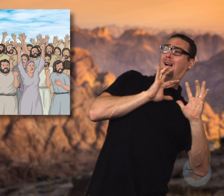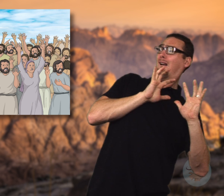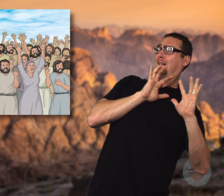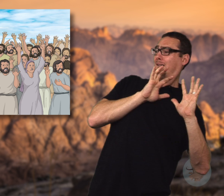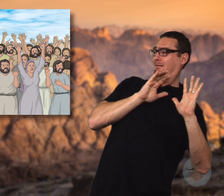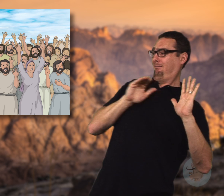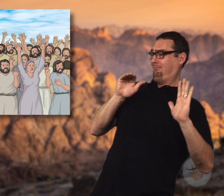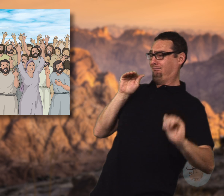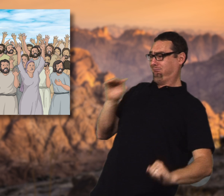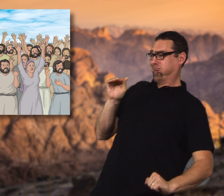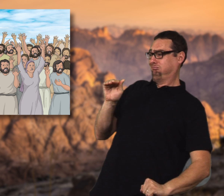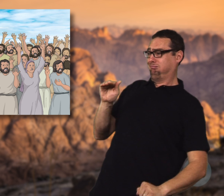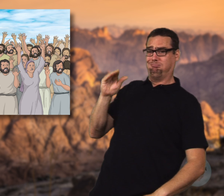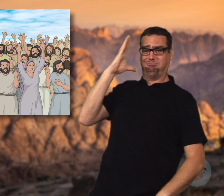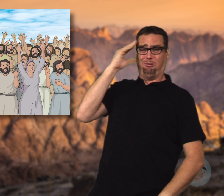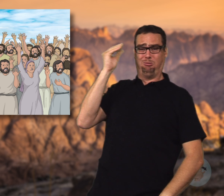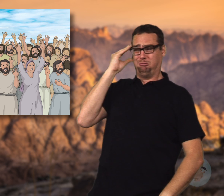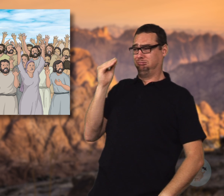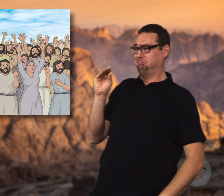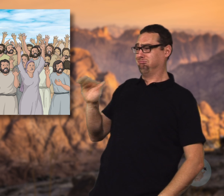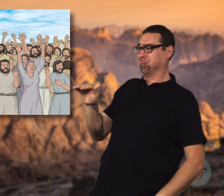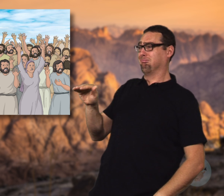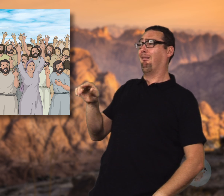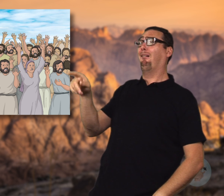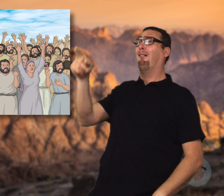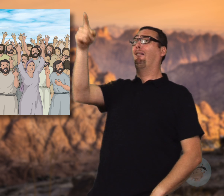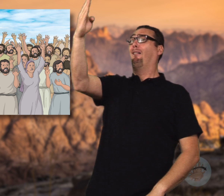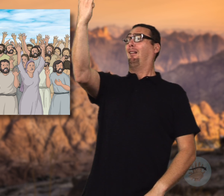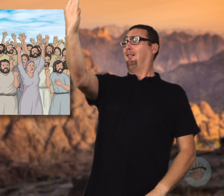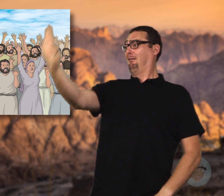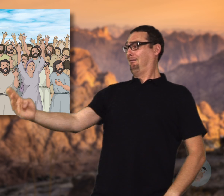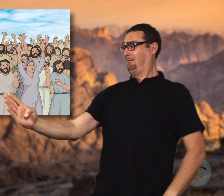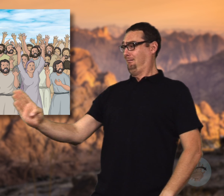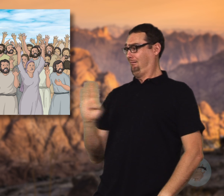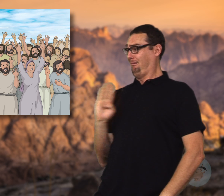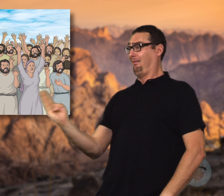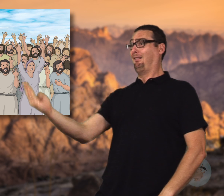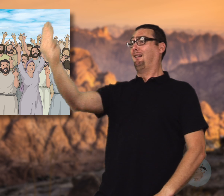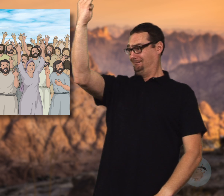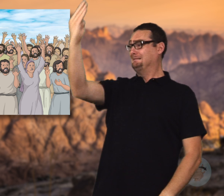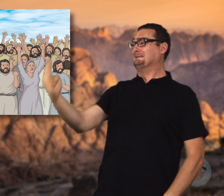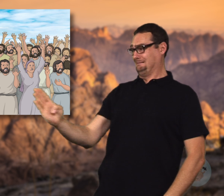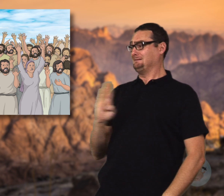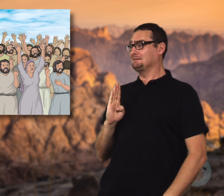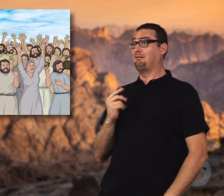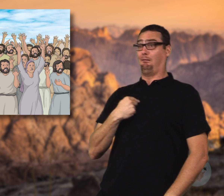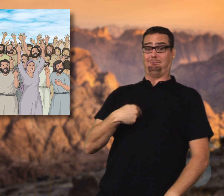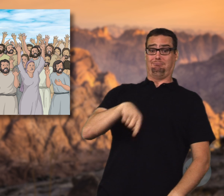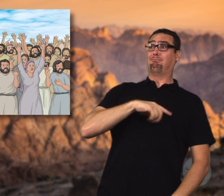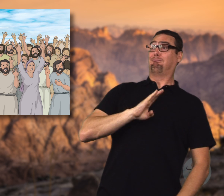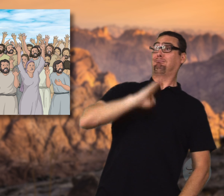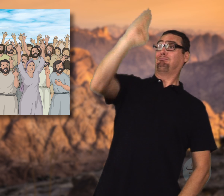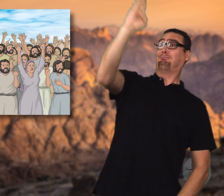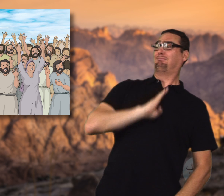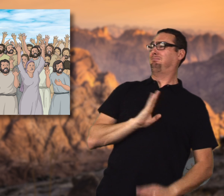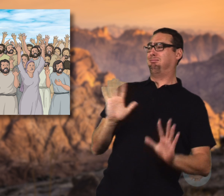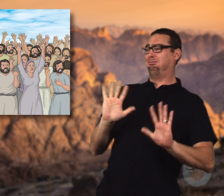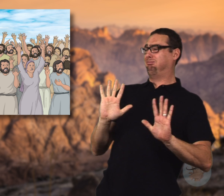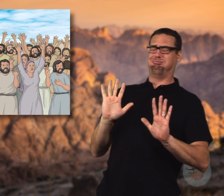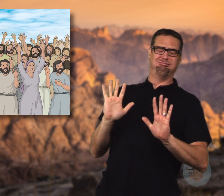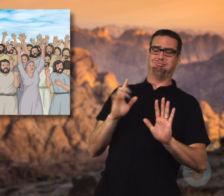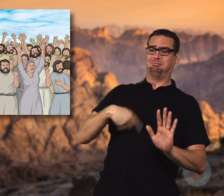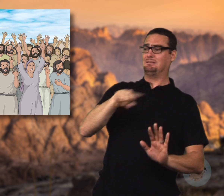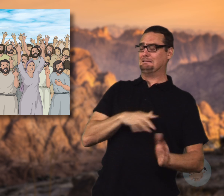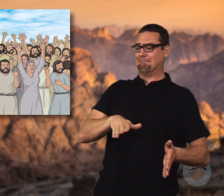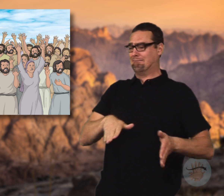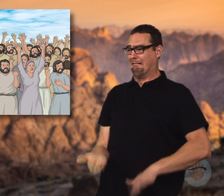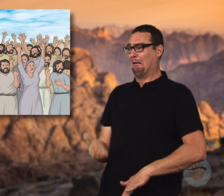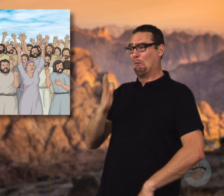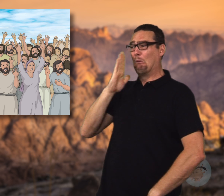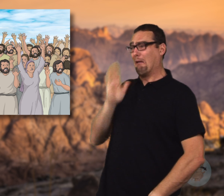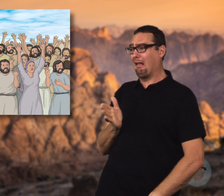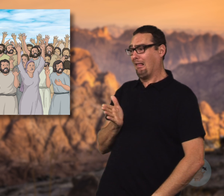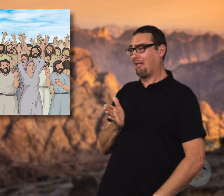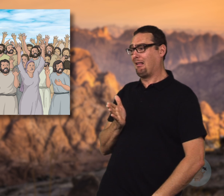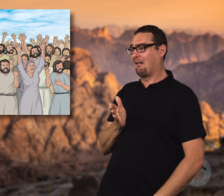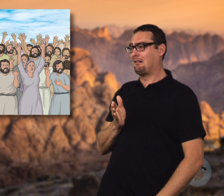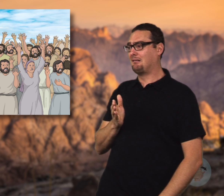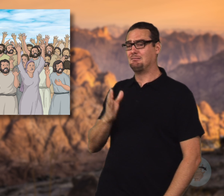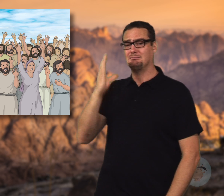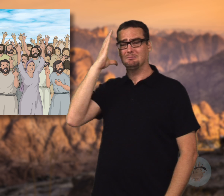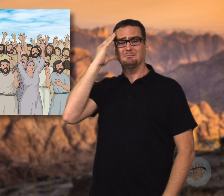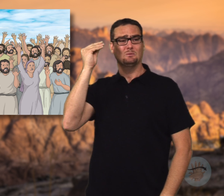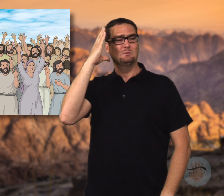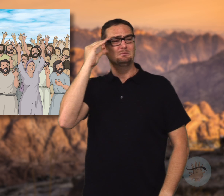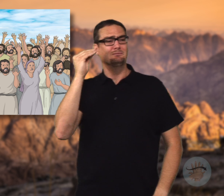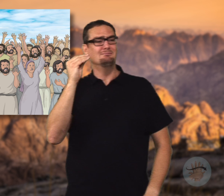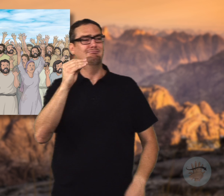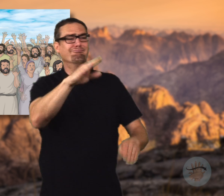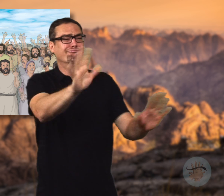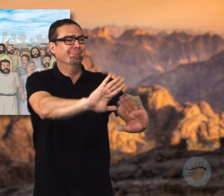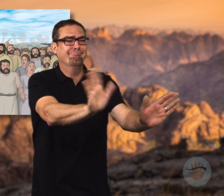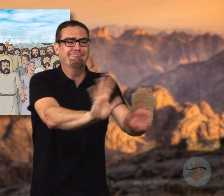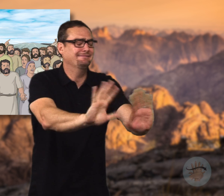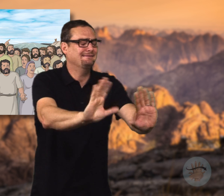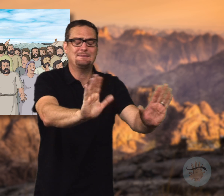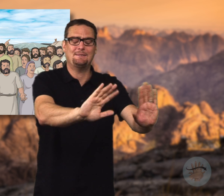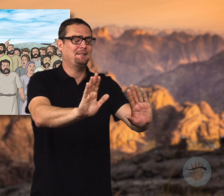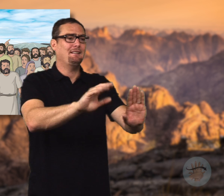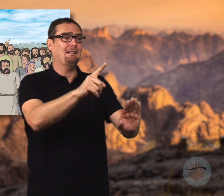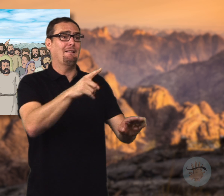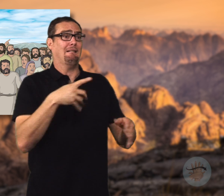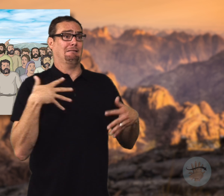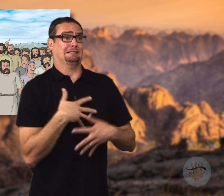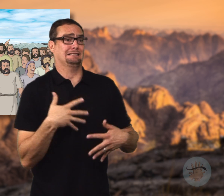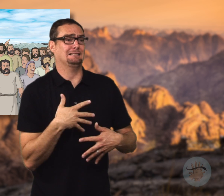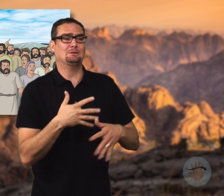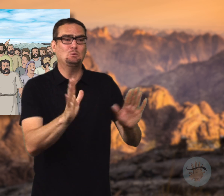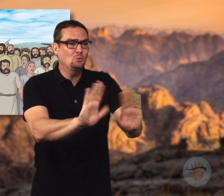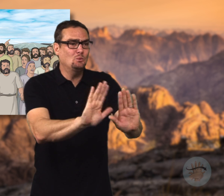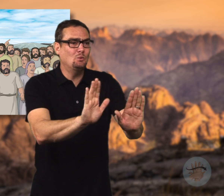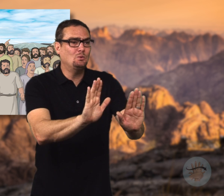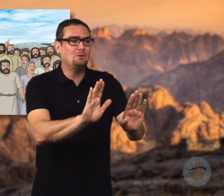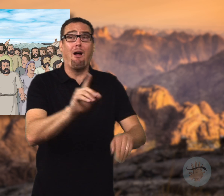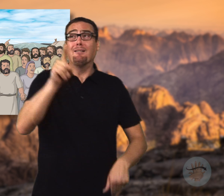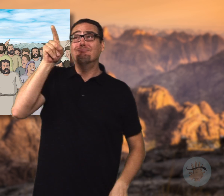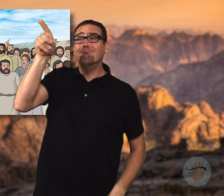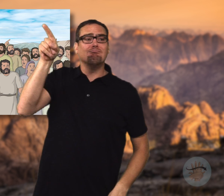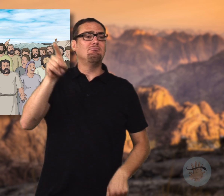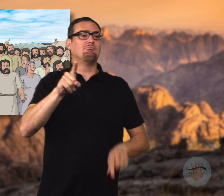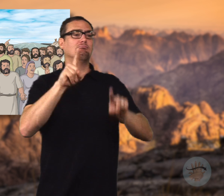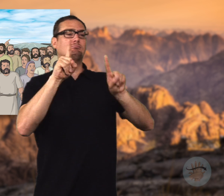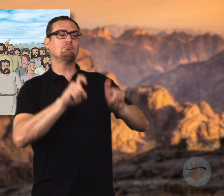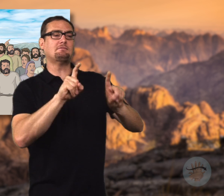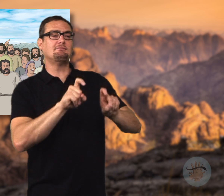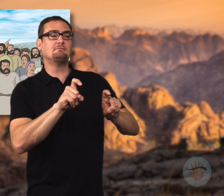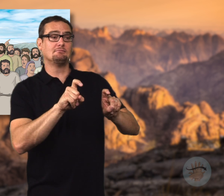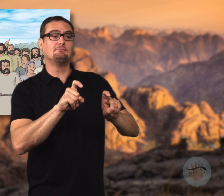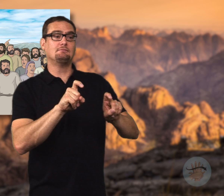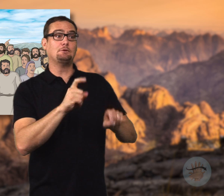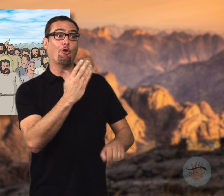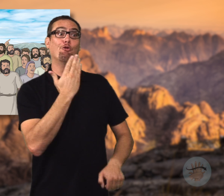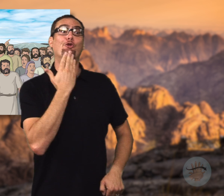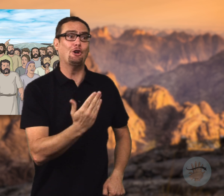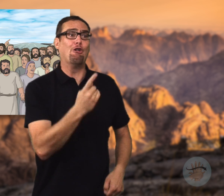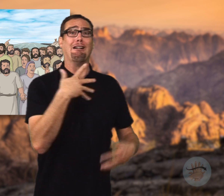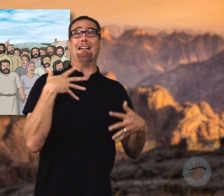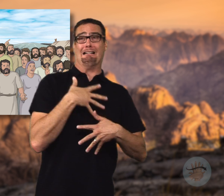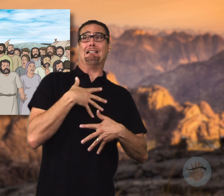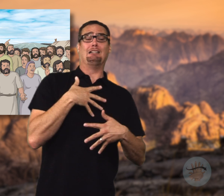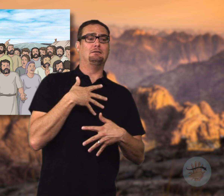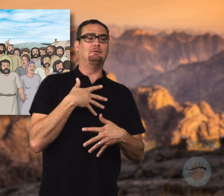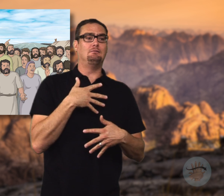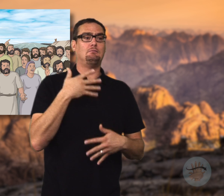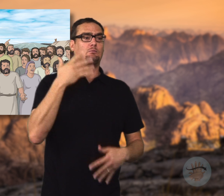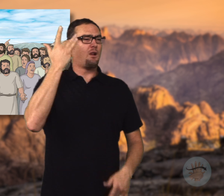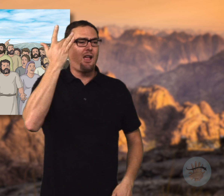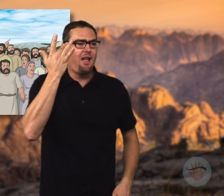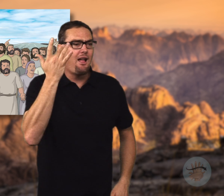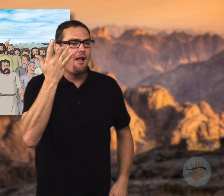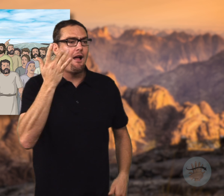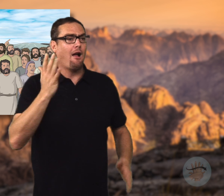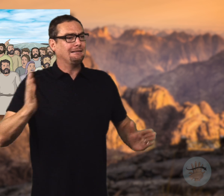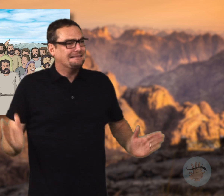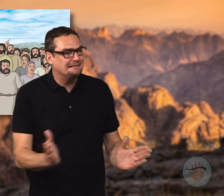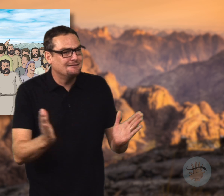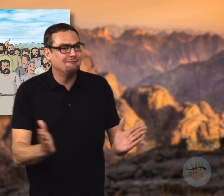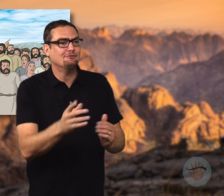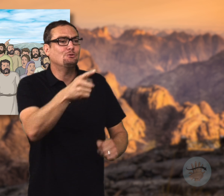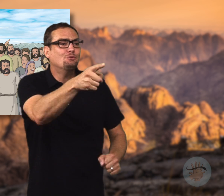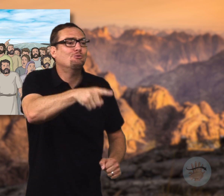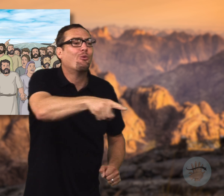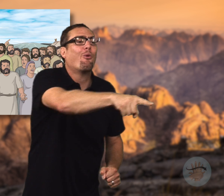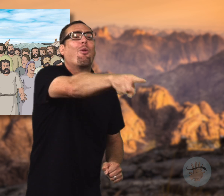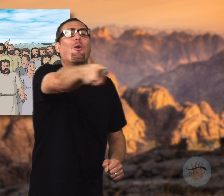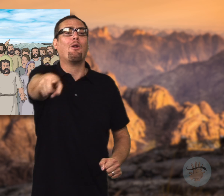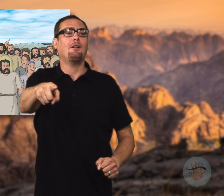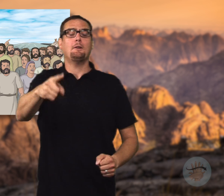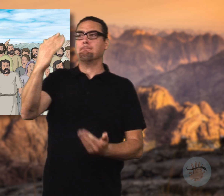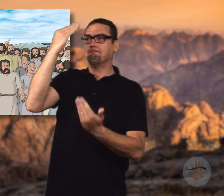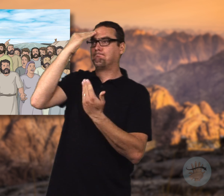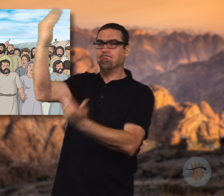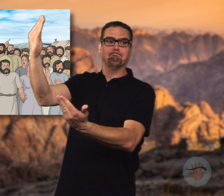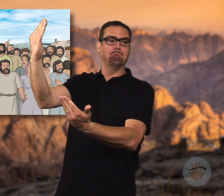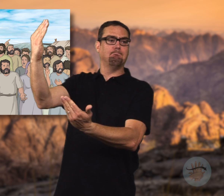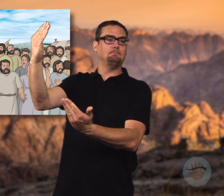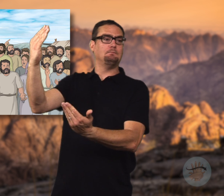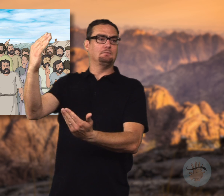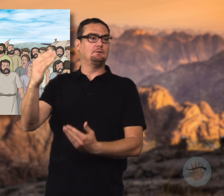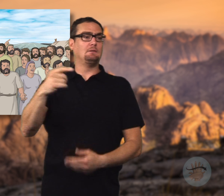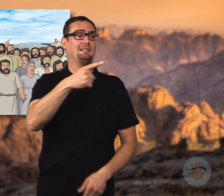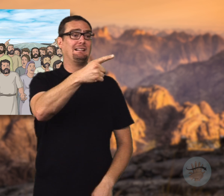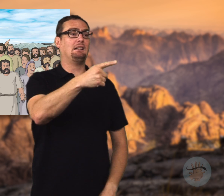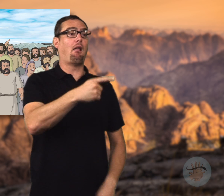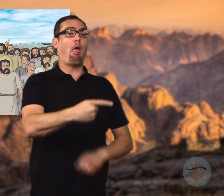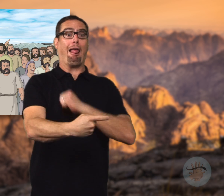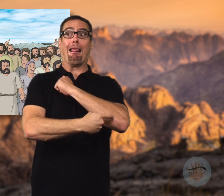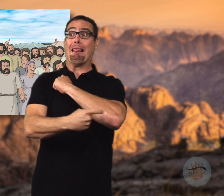“Speak to us yourself and we will listen,” they said to Moses. “But do not let God speak to us, or we will die.” “Do not be afraid,” Moses replied.